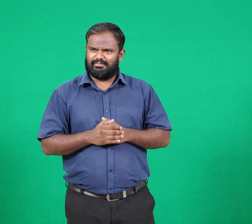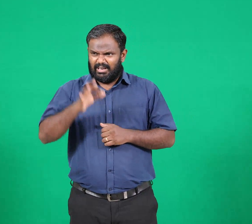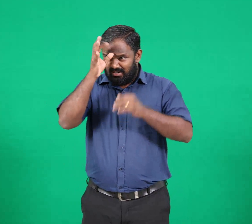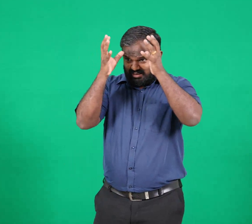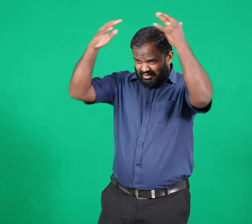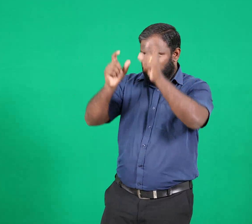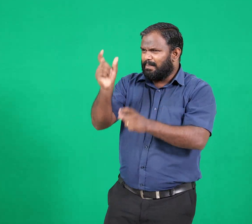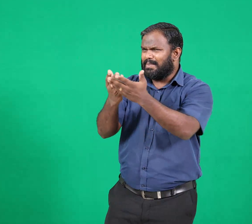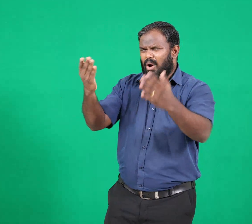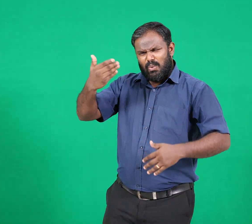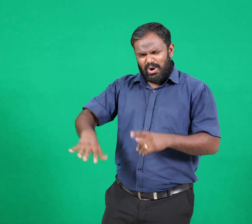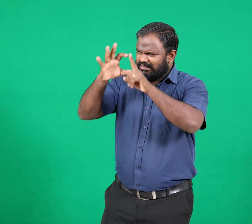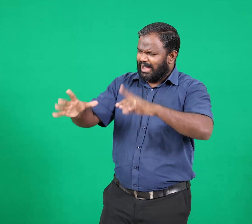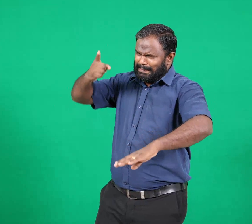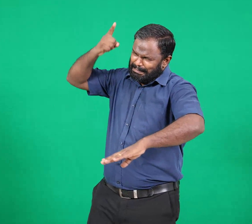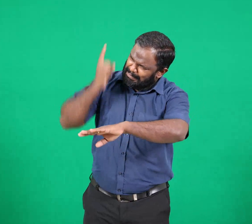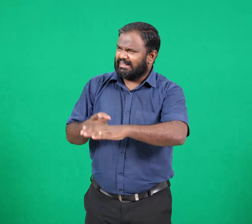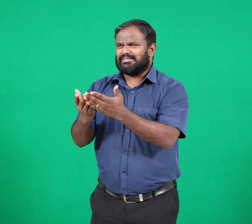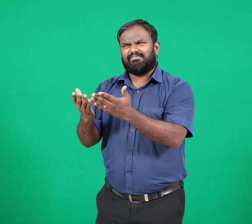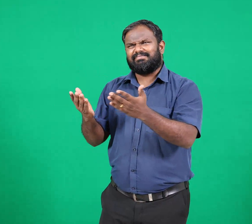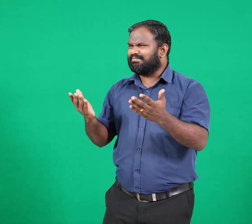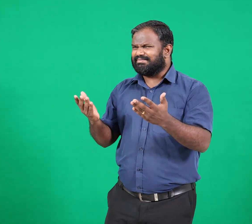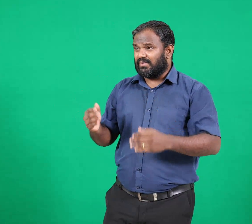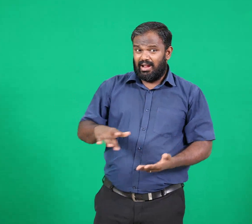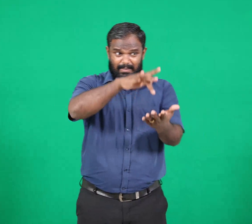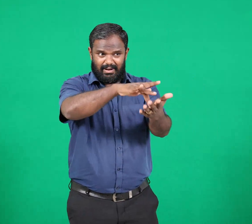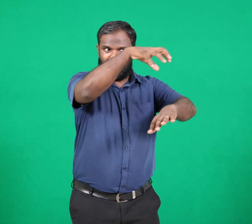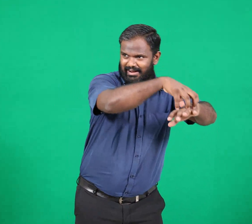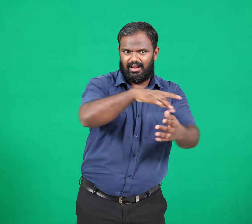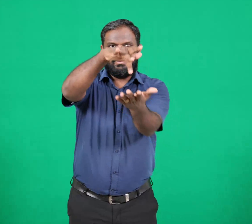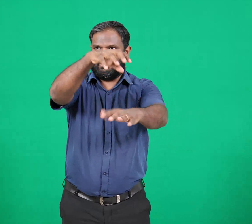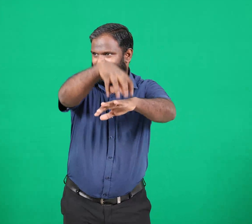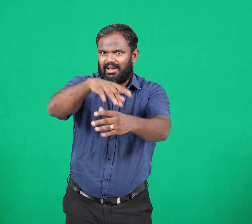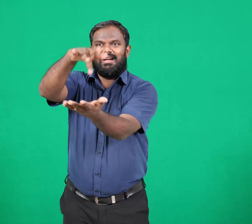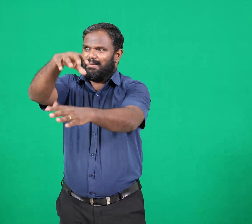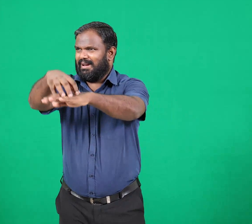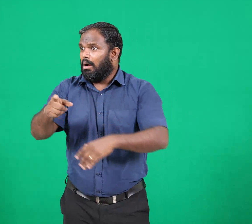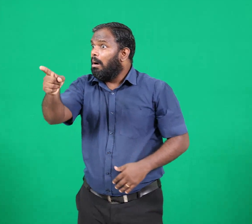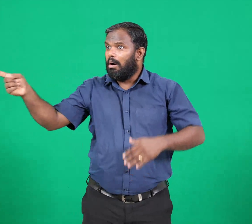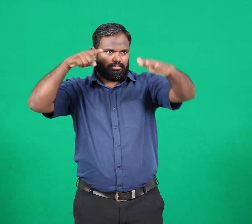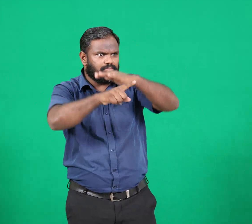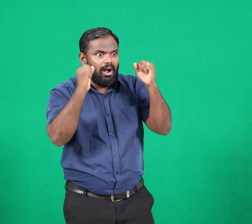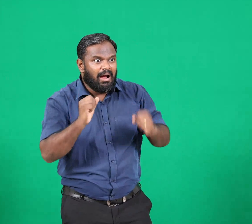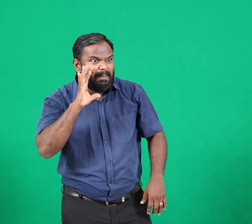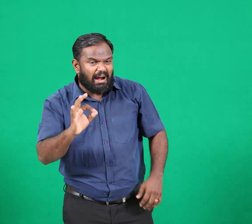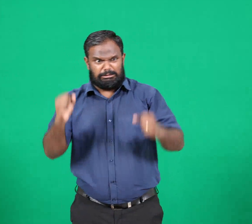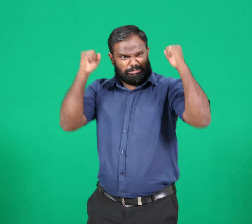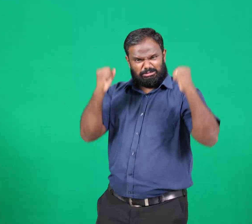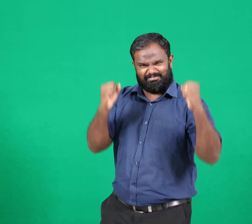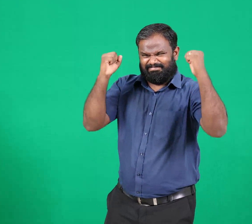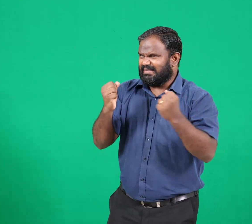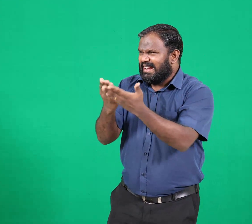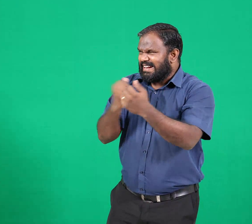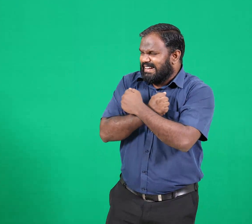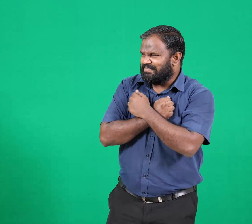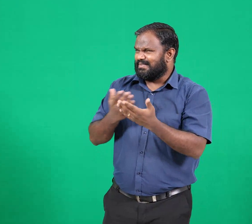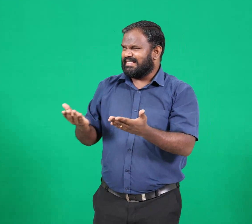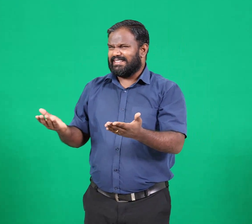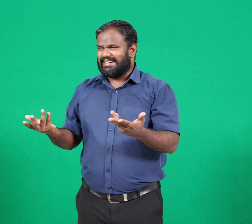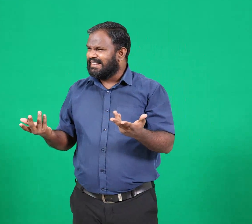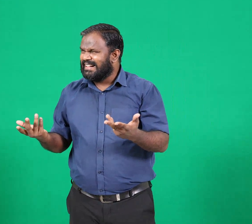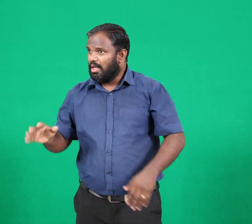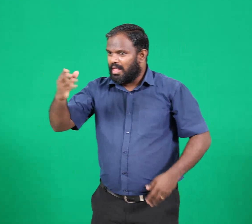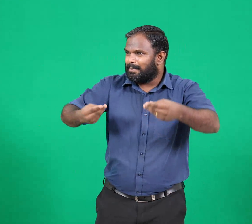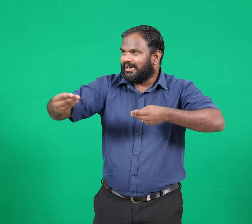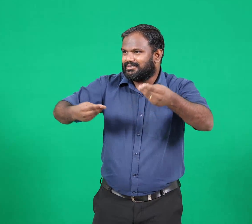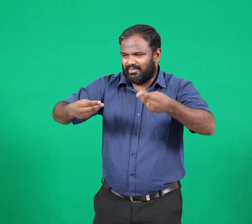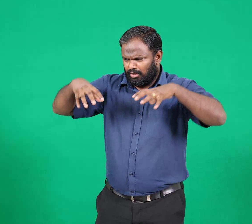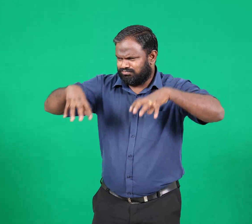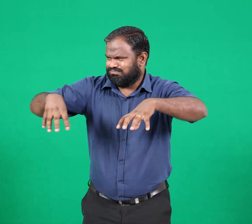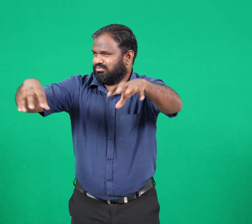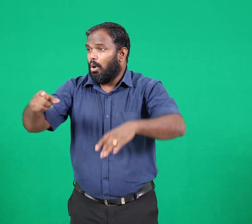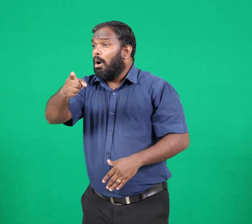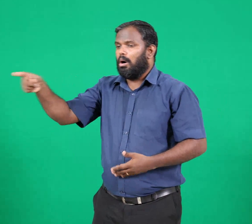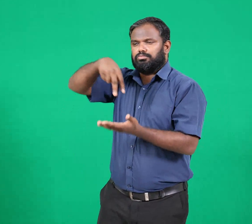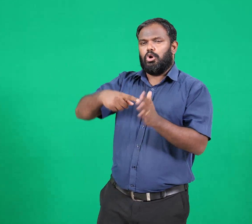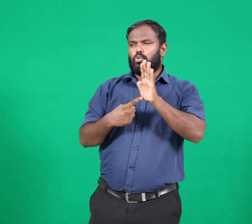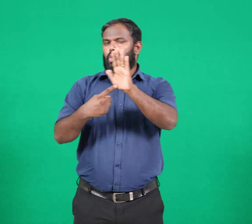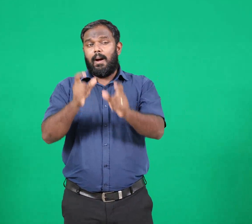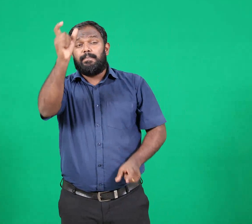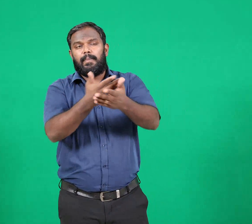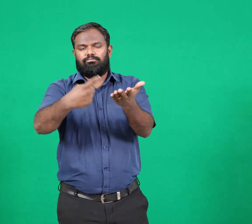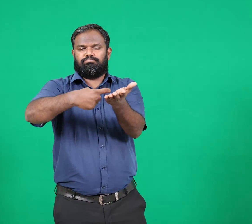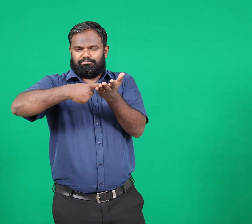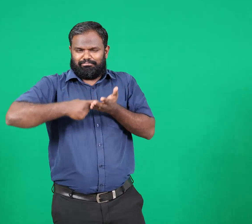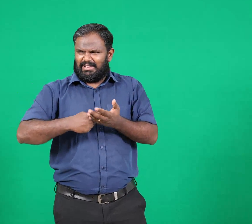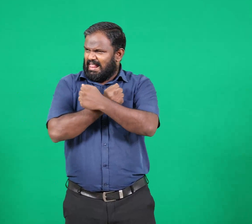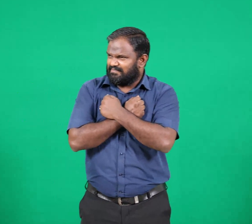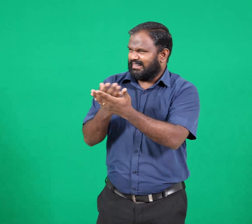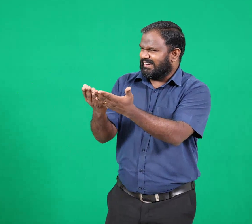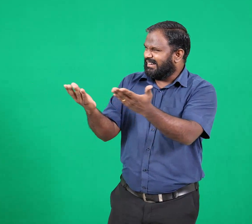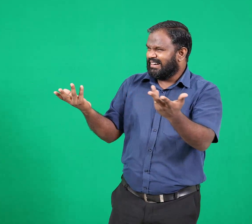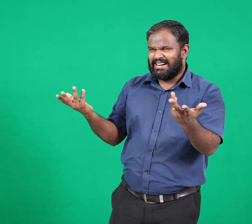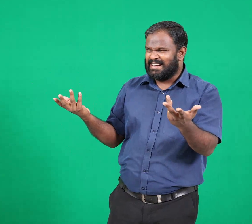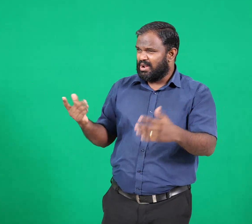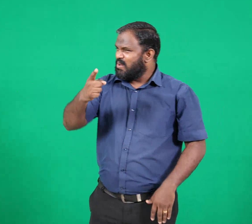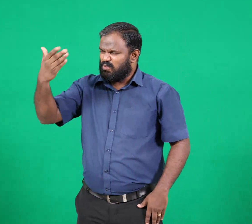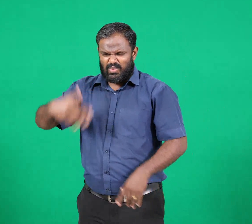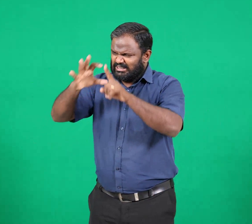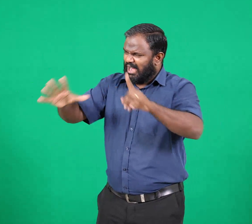You love the chief seats in the synagogues and the greetings in the marketplaces.